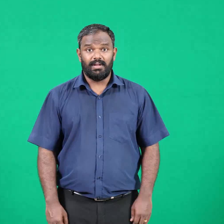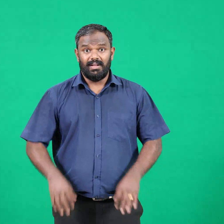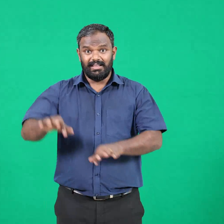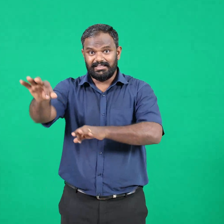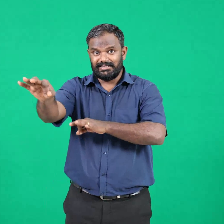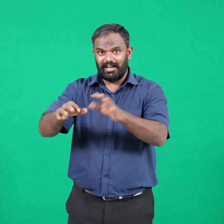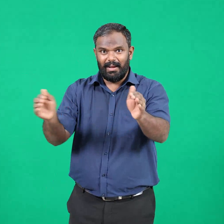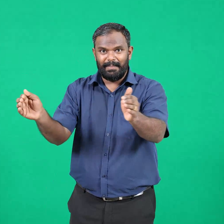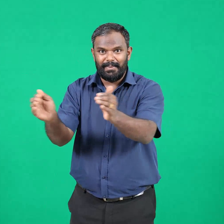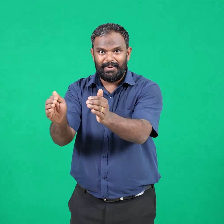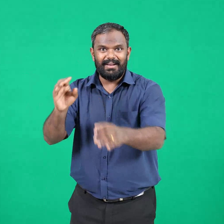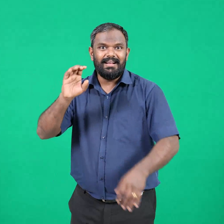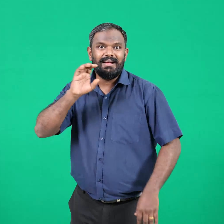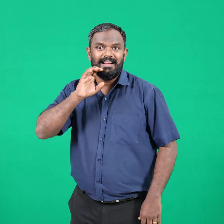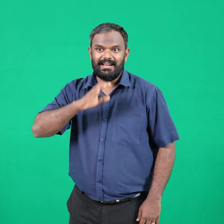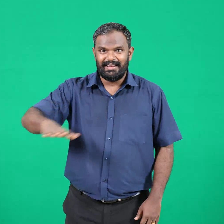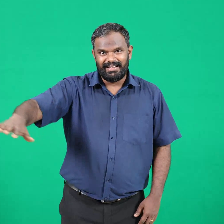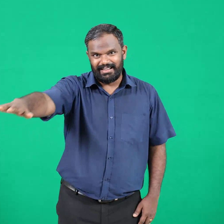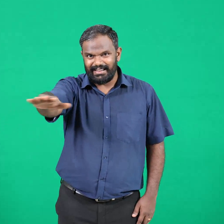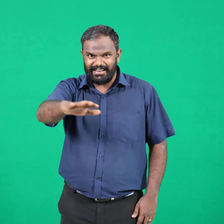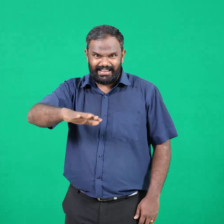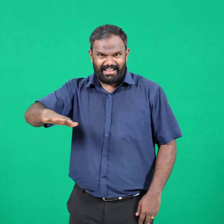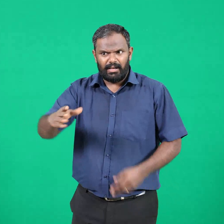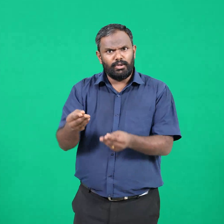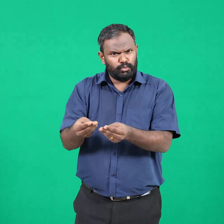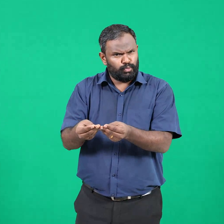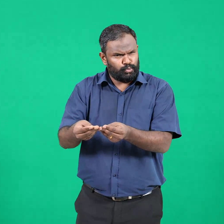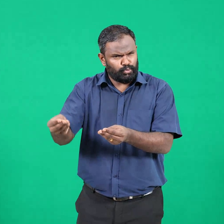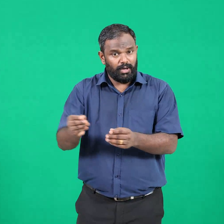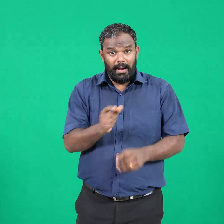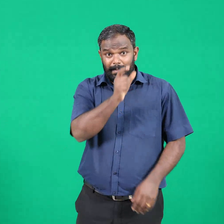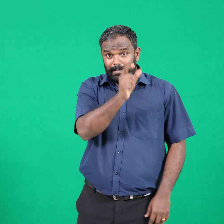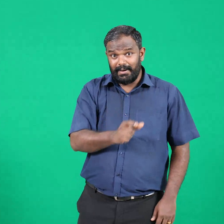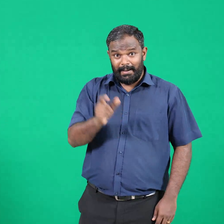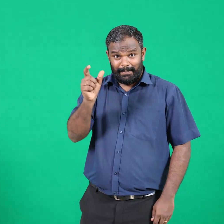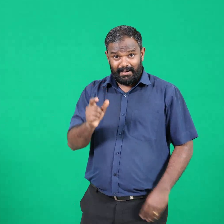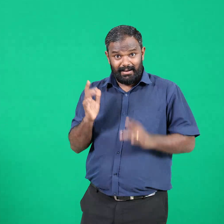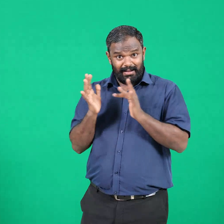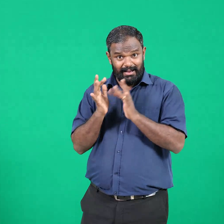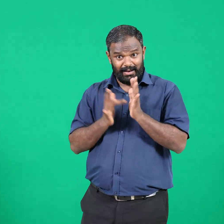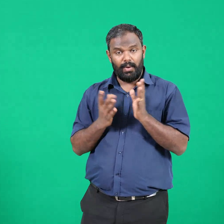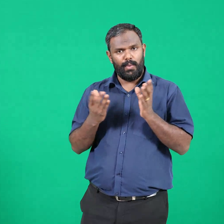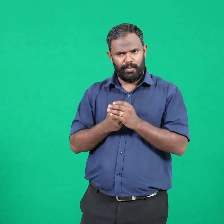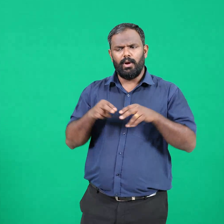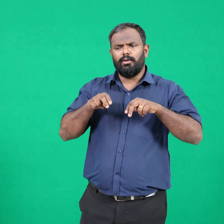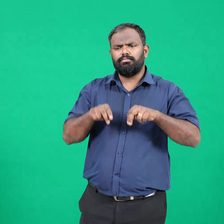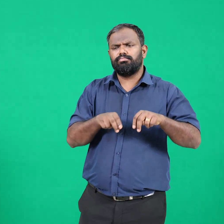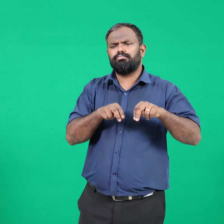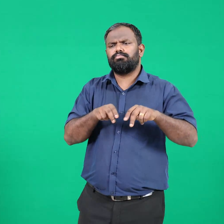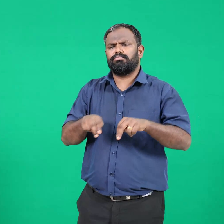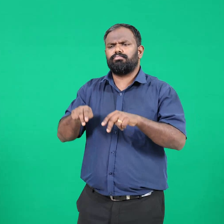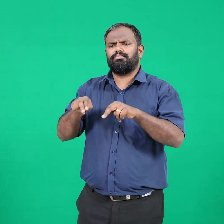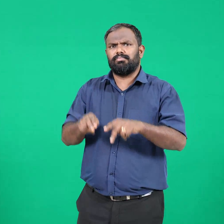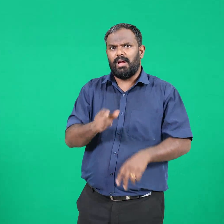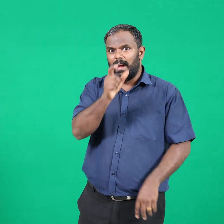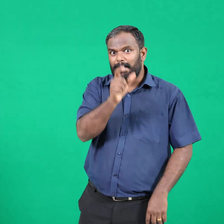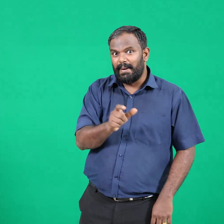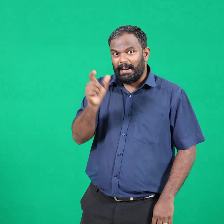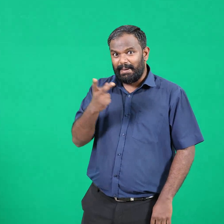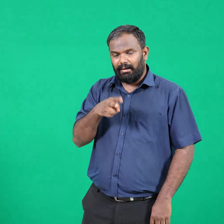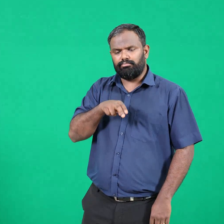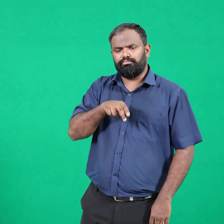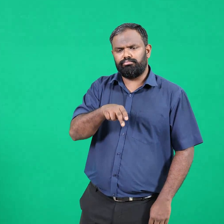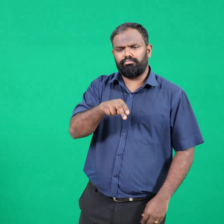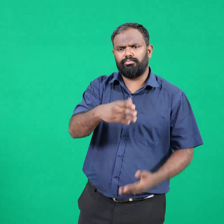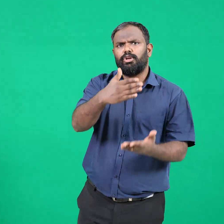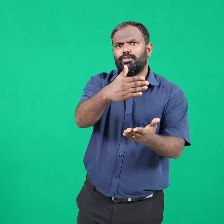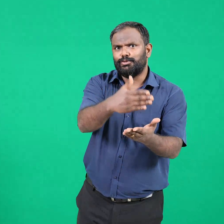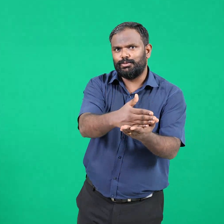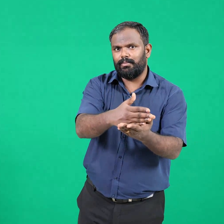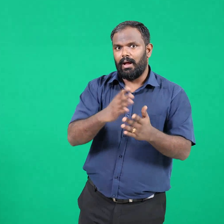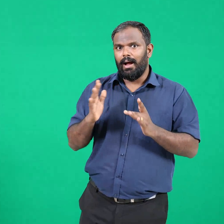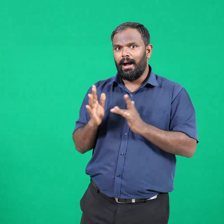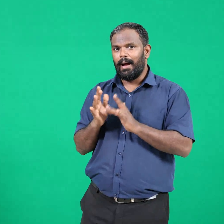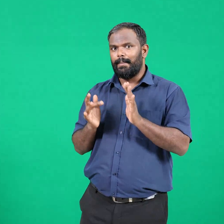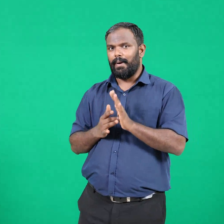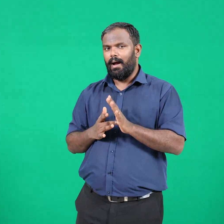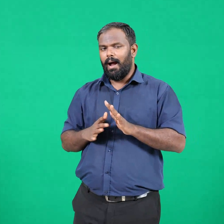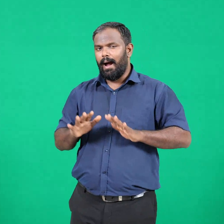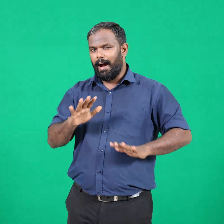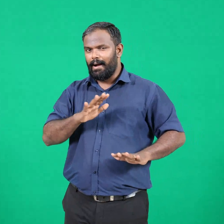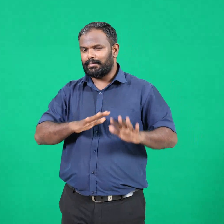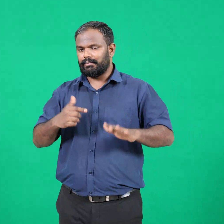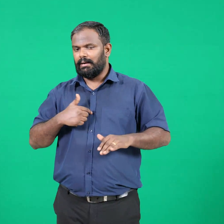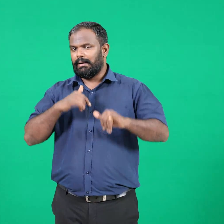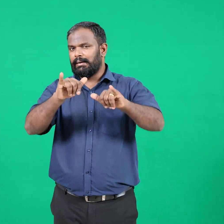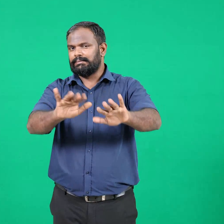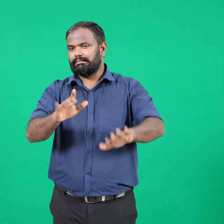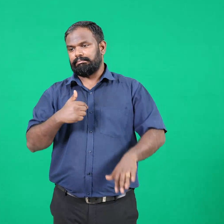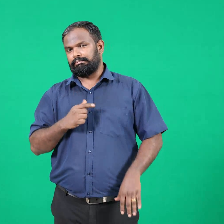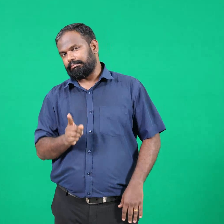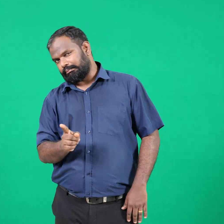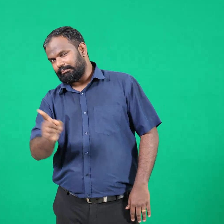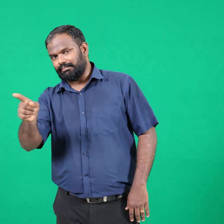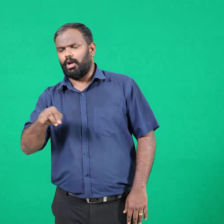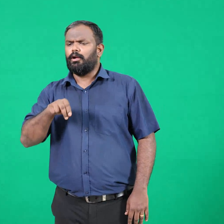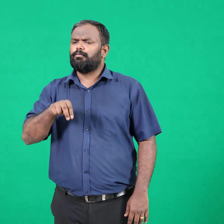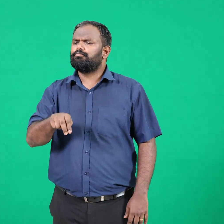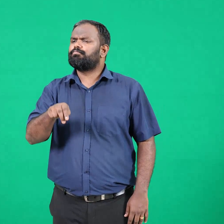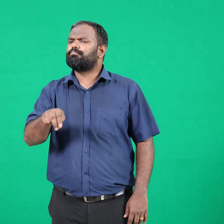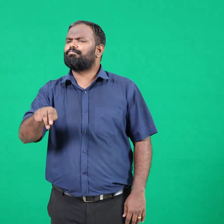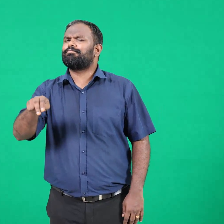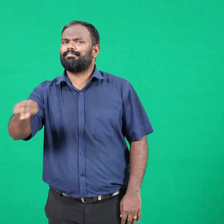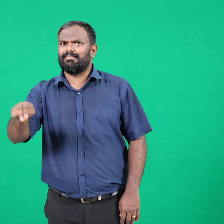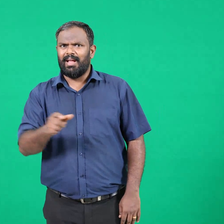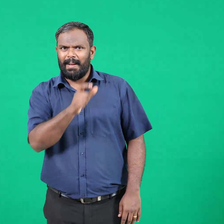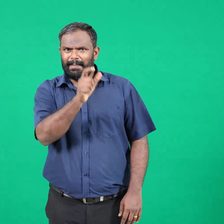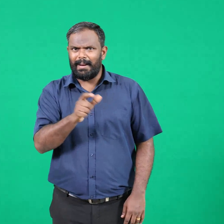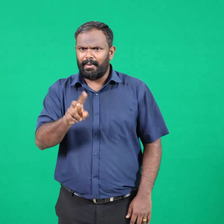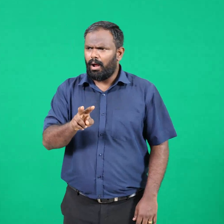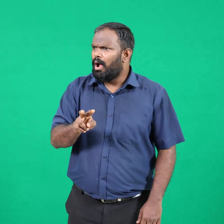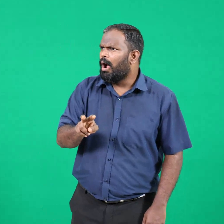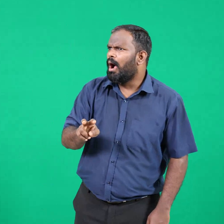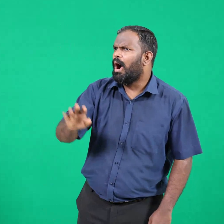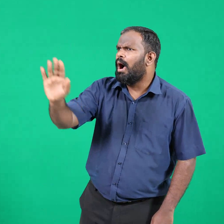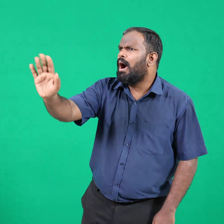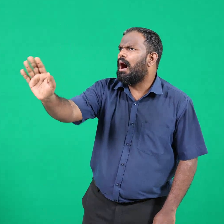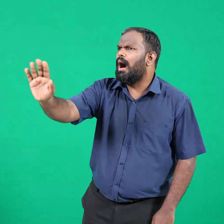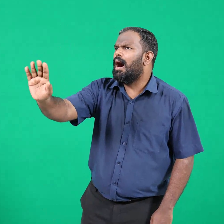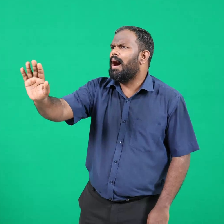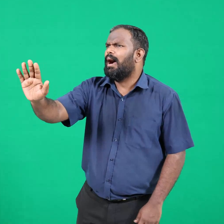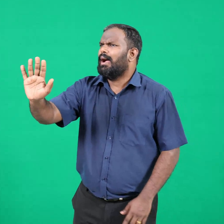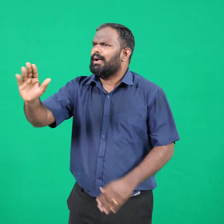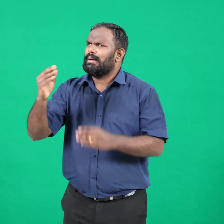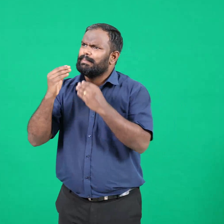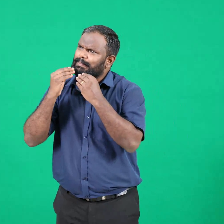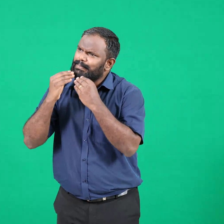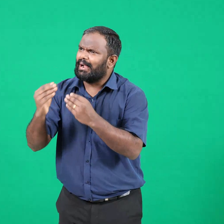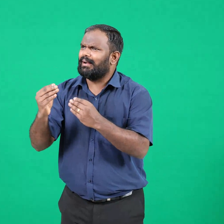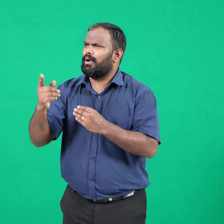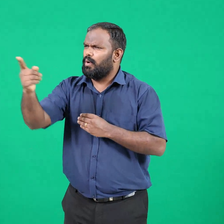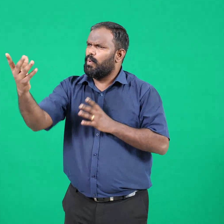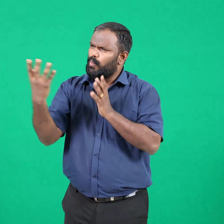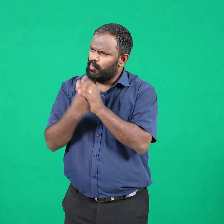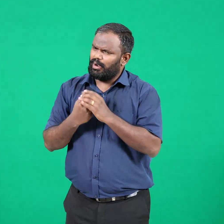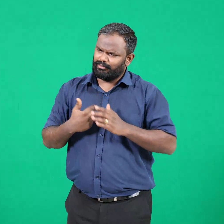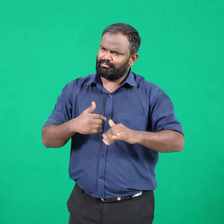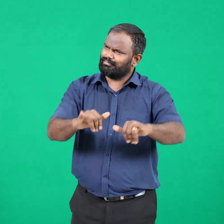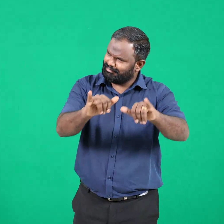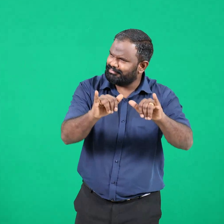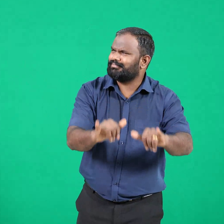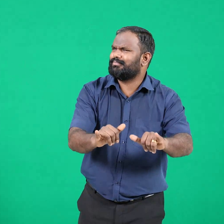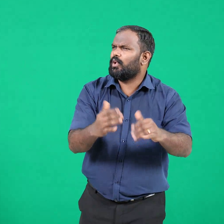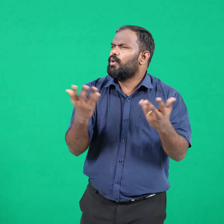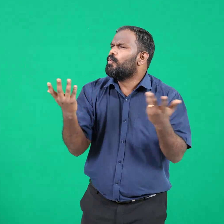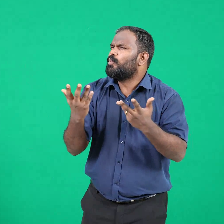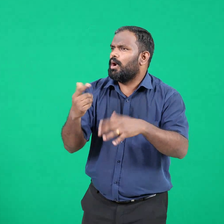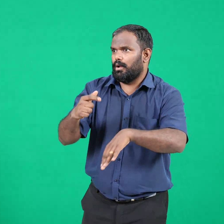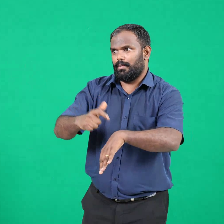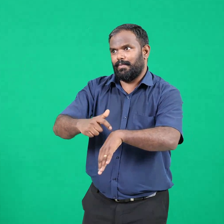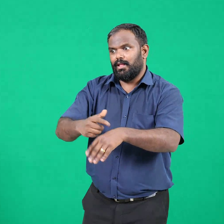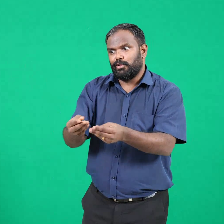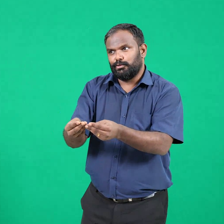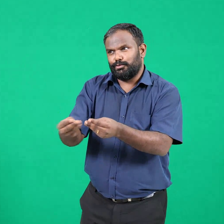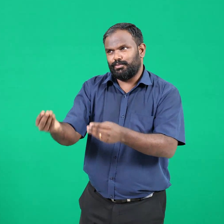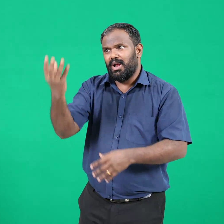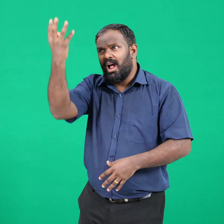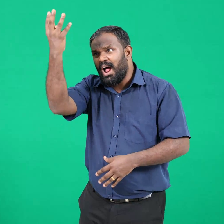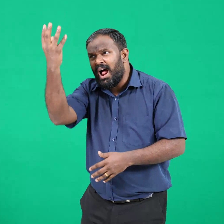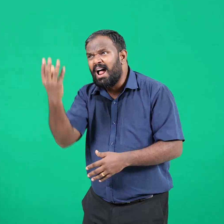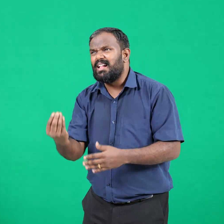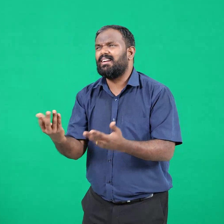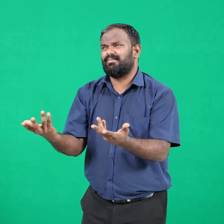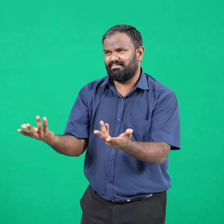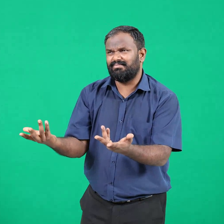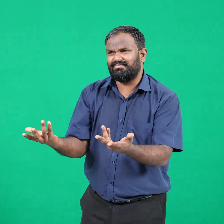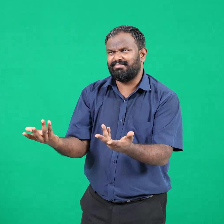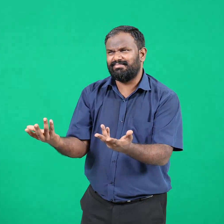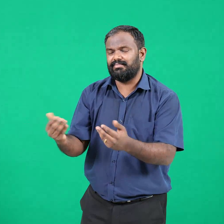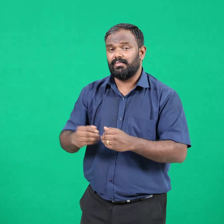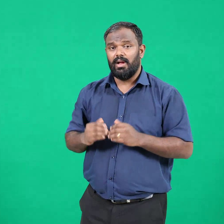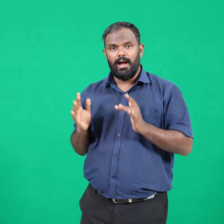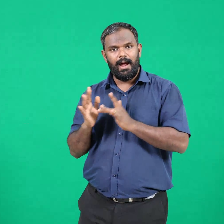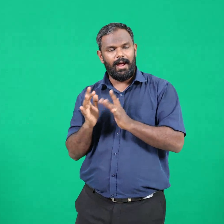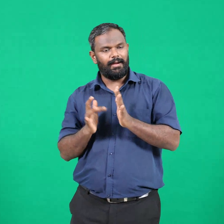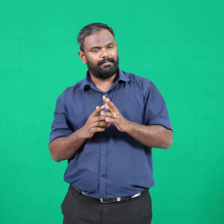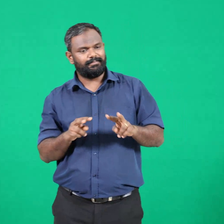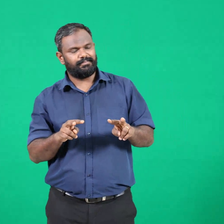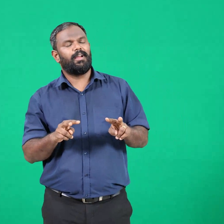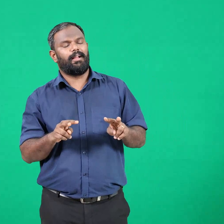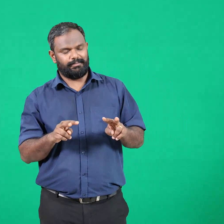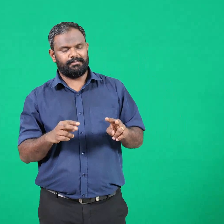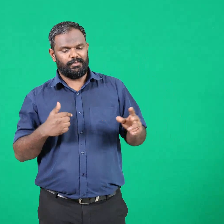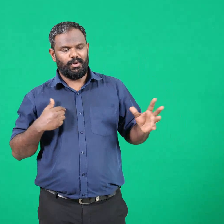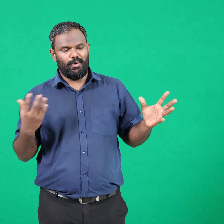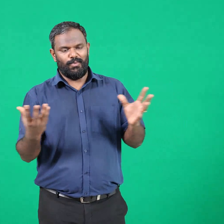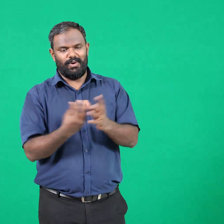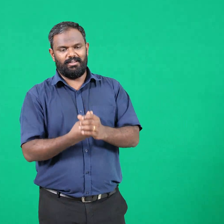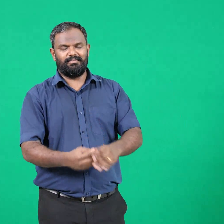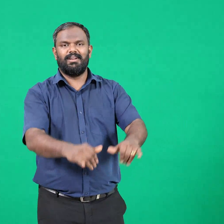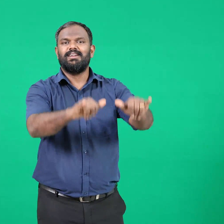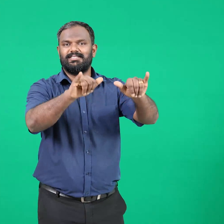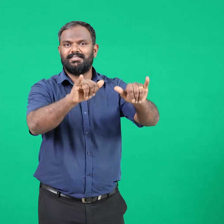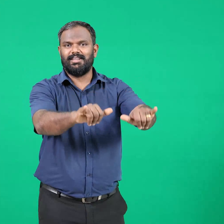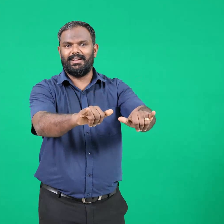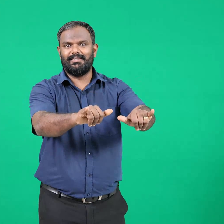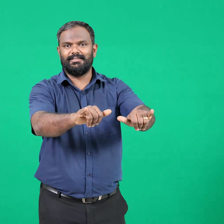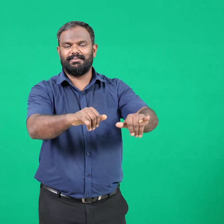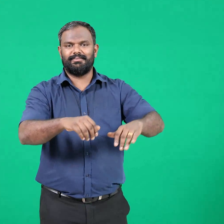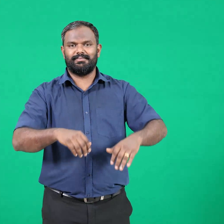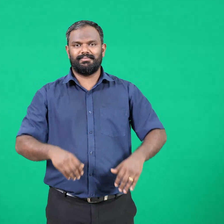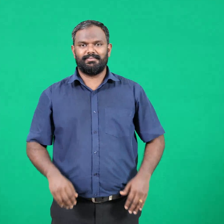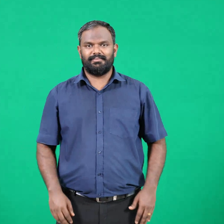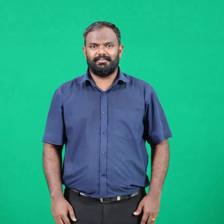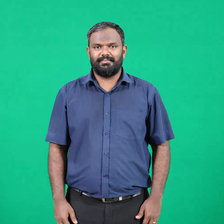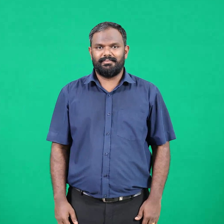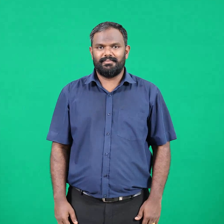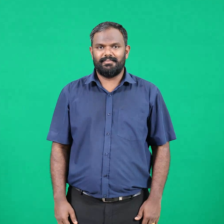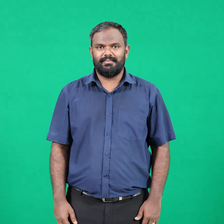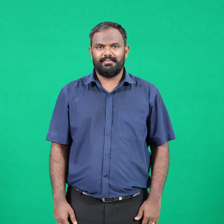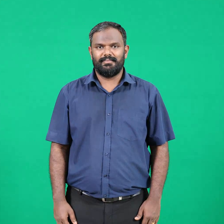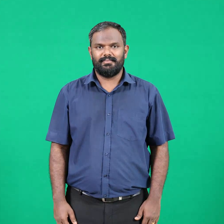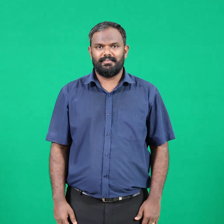As they approached the village where they were headed, He seemed to be going farther. But they pleaded with Him, "Stay with us, for it is nearly evening and the day is almost over." So He went in to stay with them.